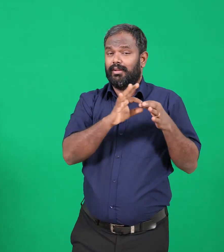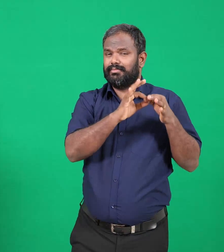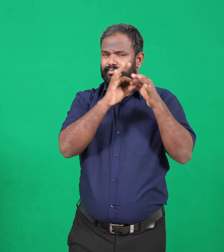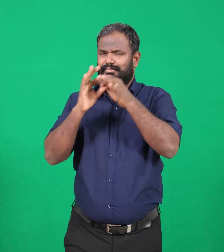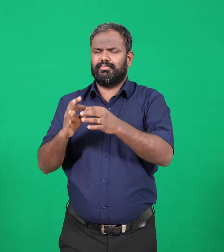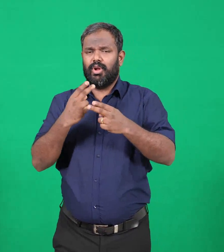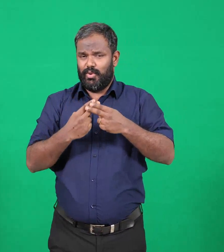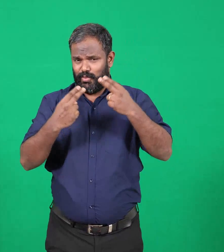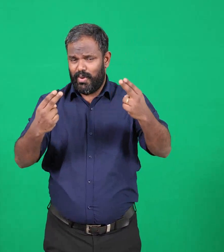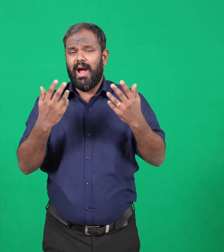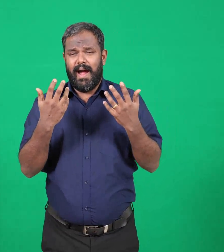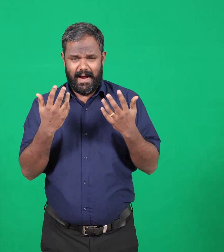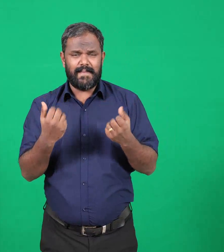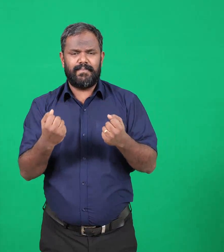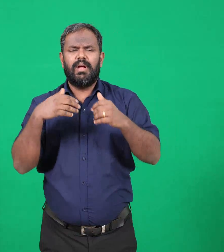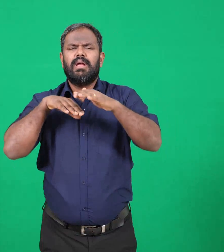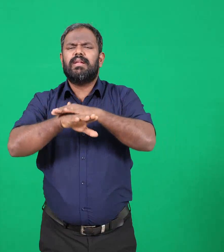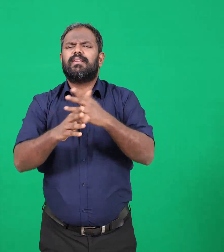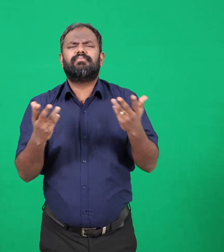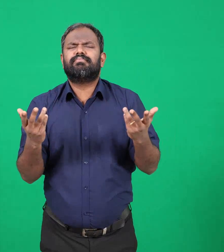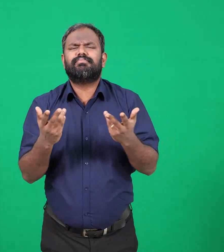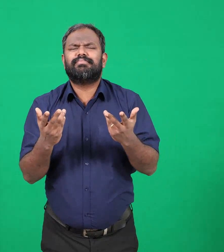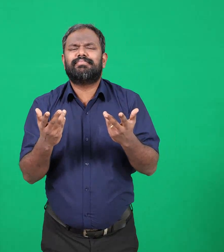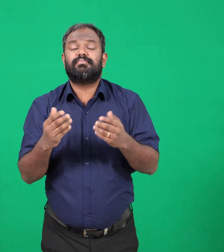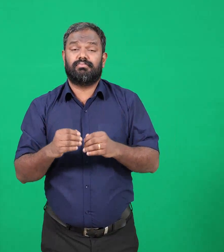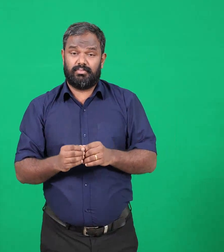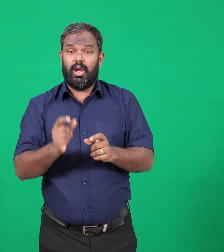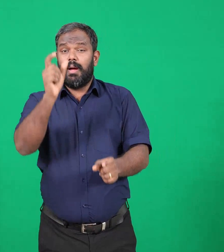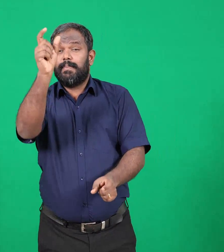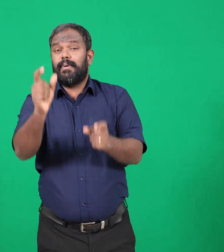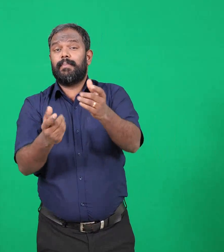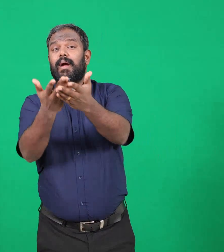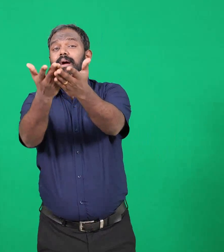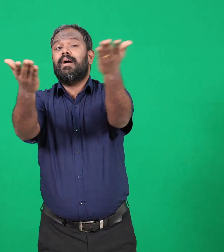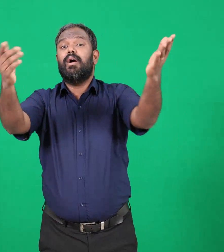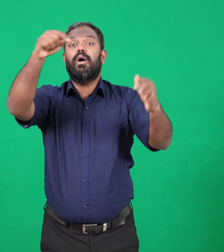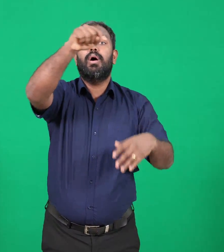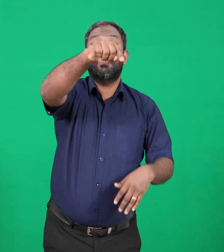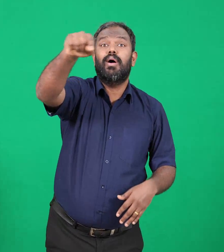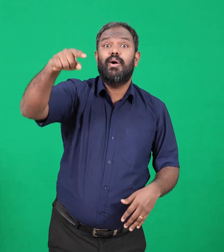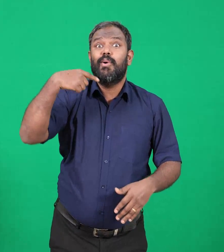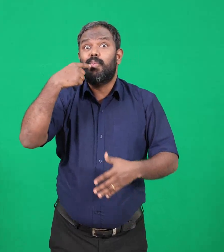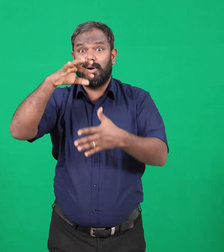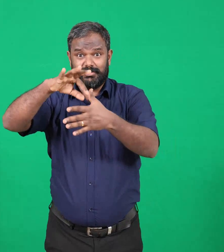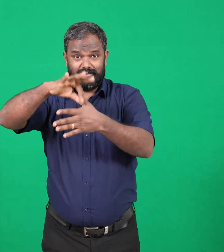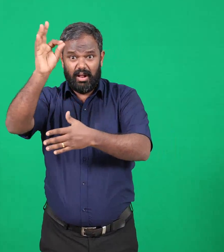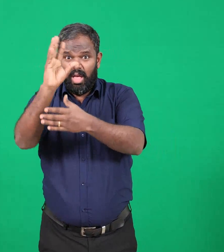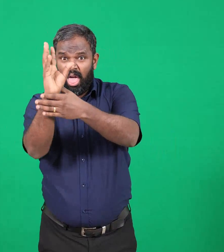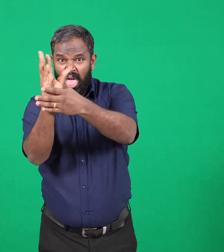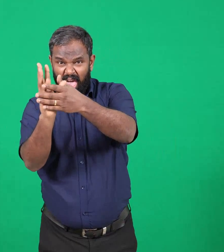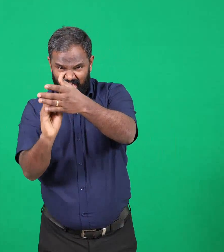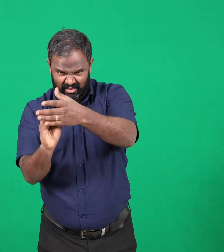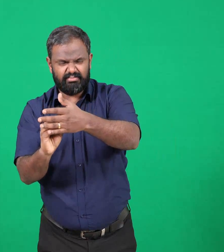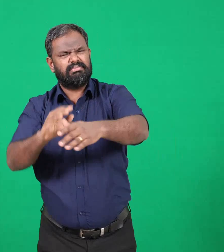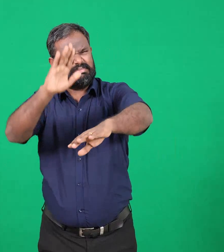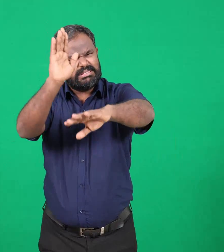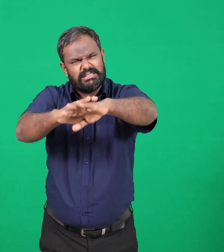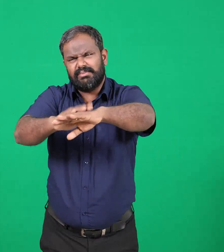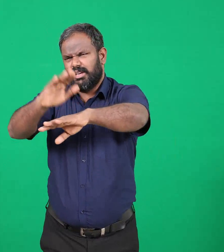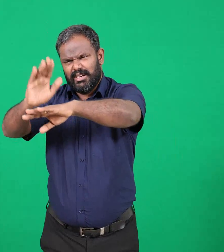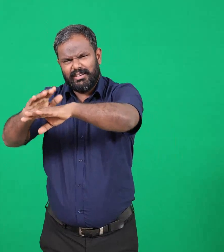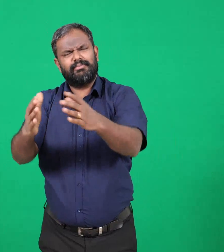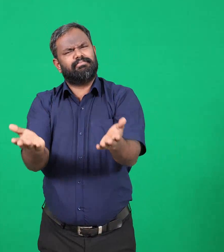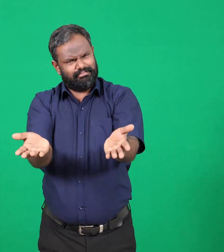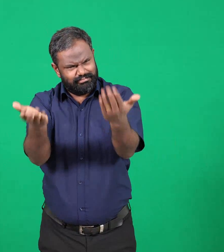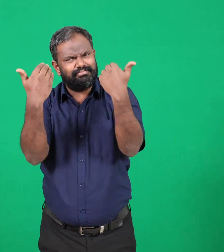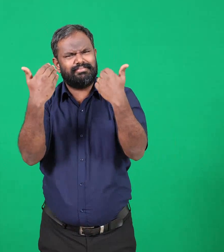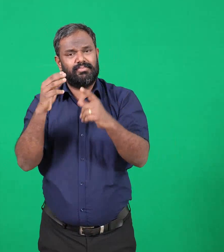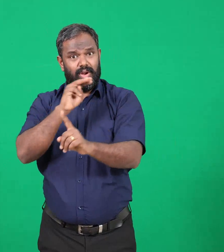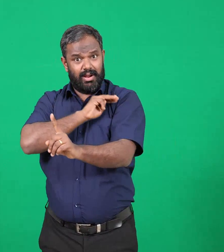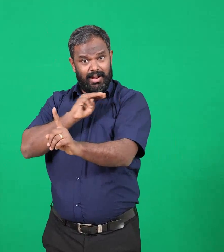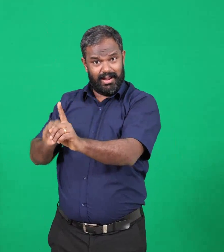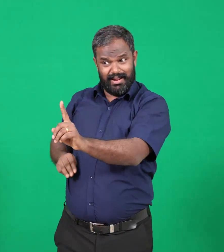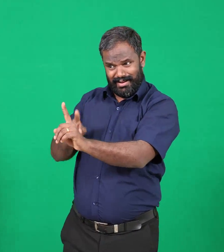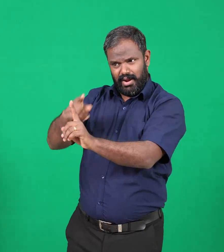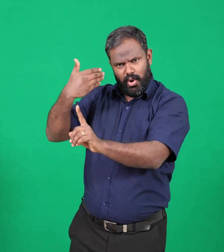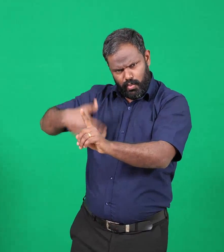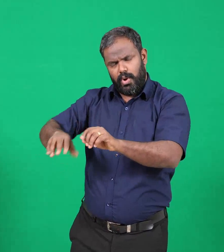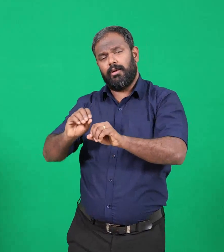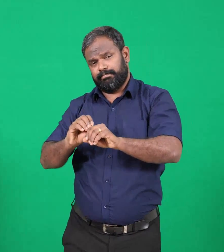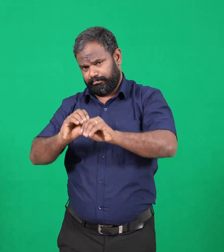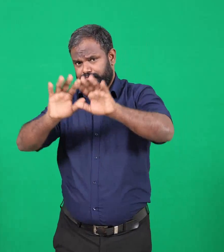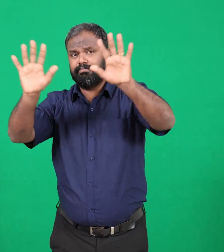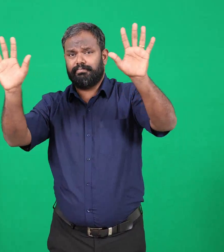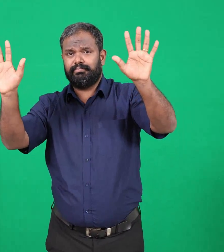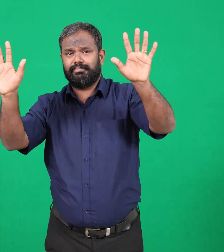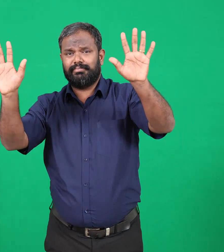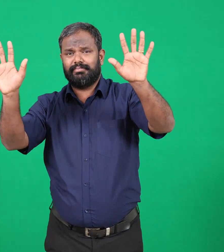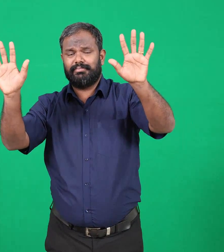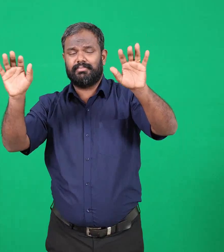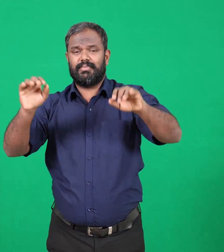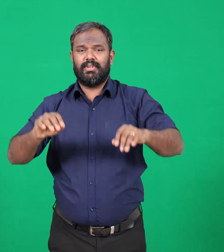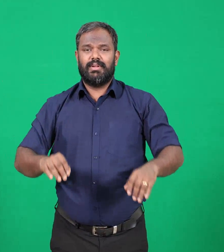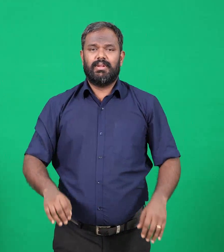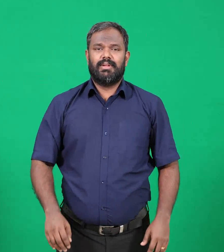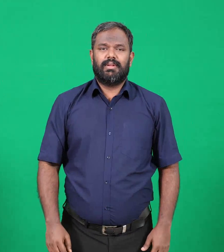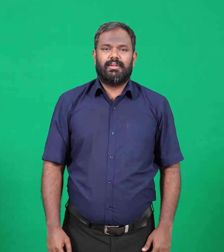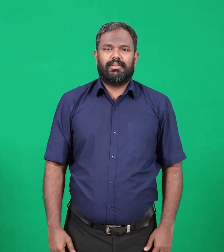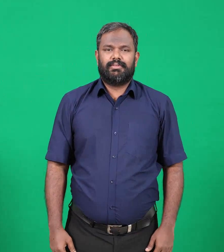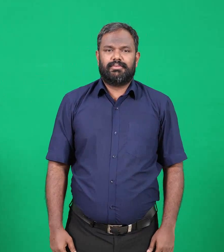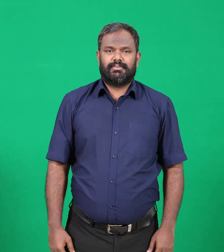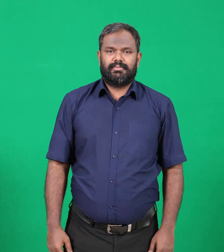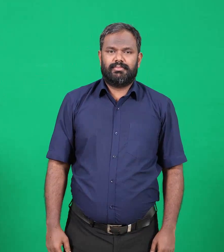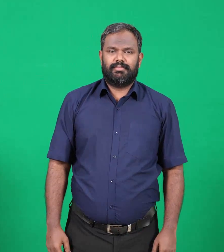So it is said: "Wake up, O sleeper, rise up from the dead, and Christ will shine on you."